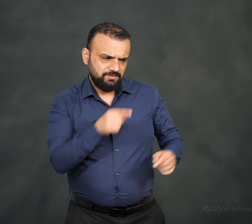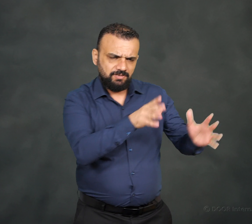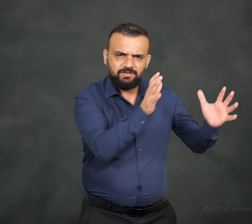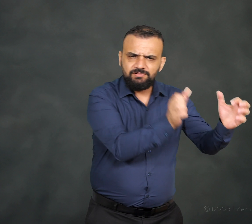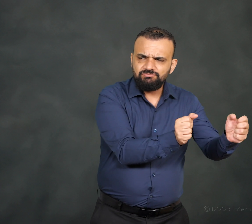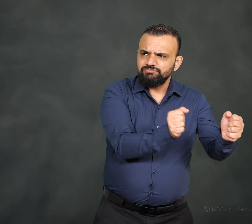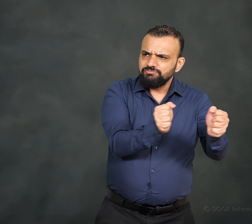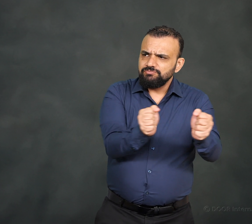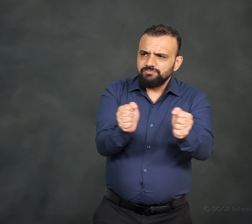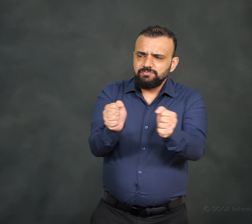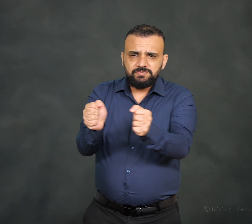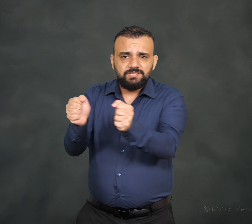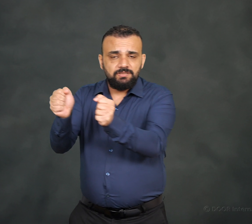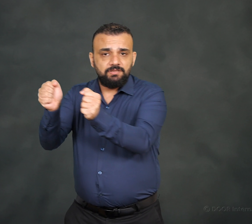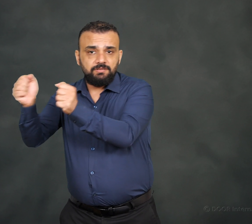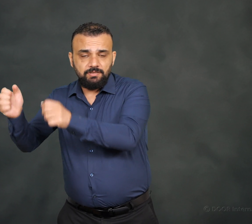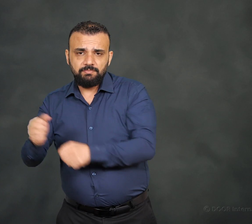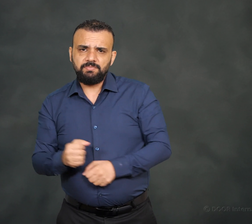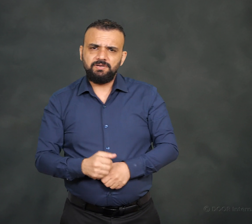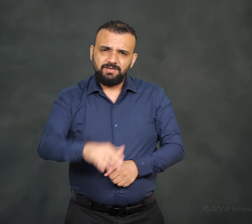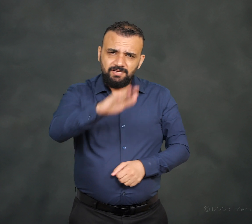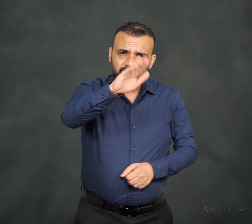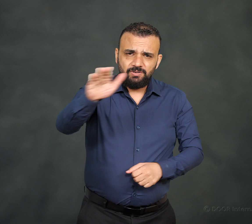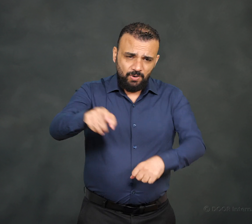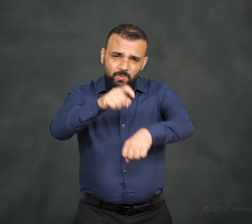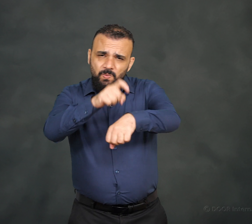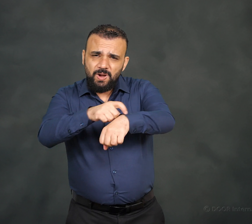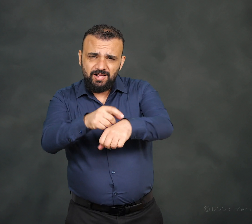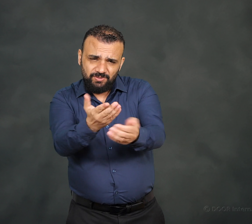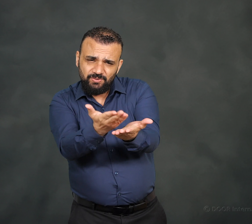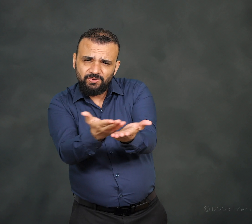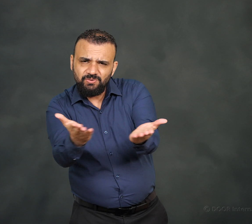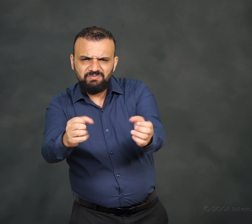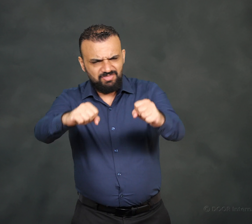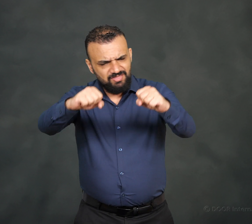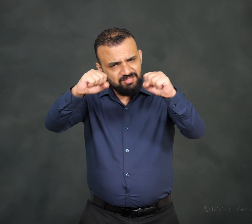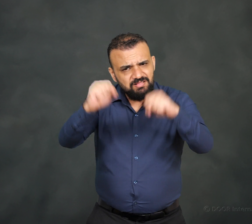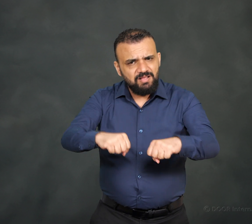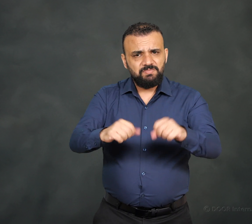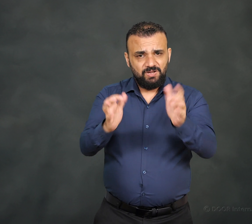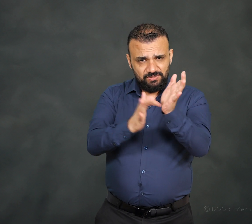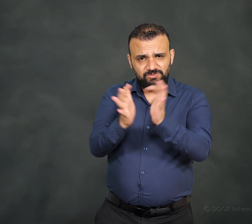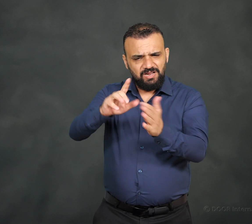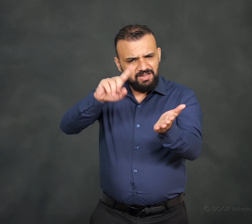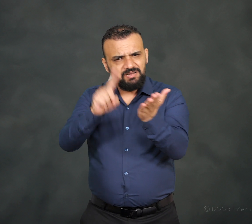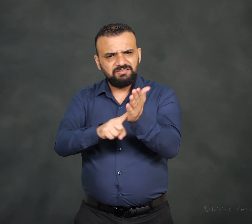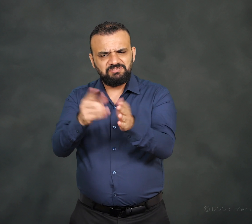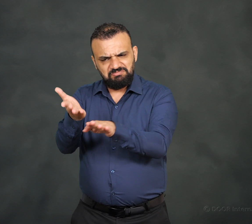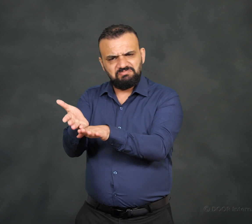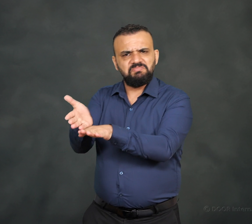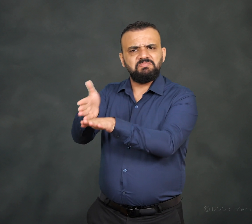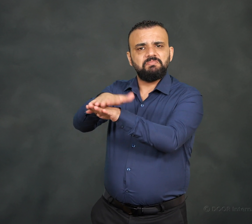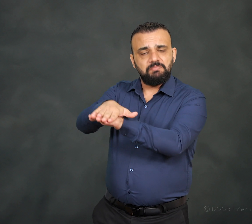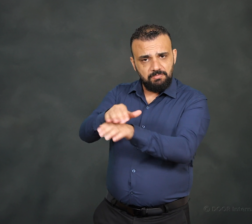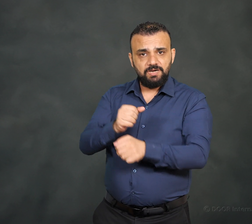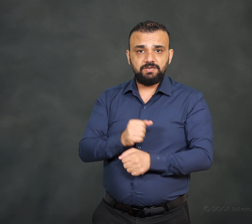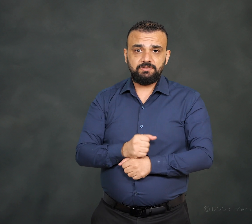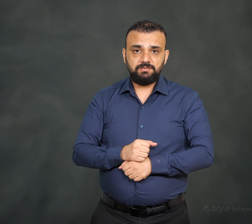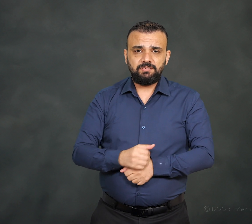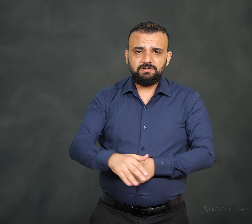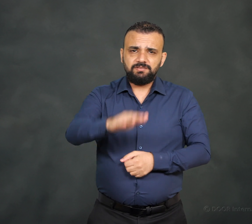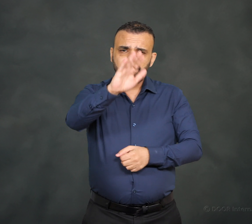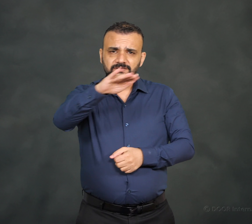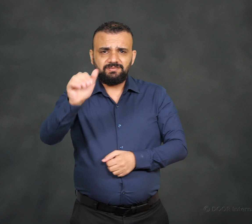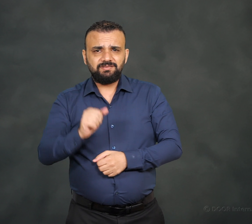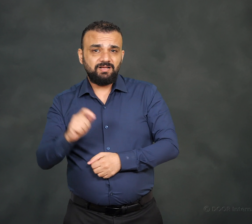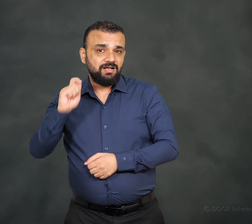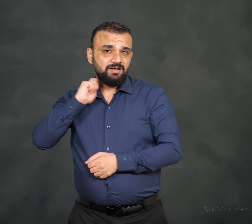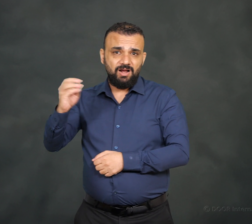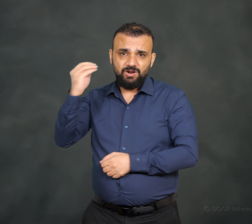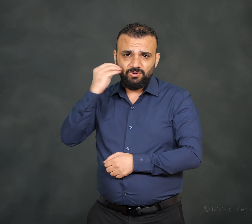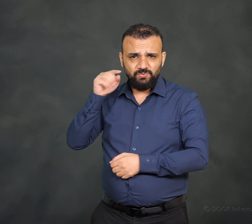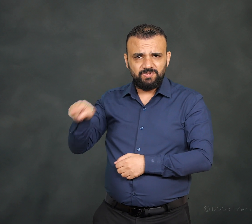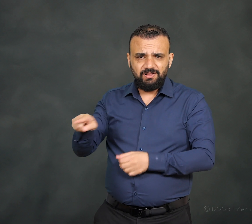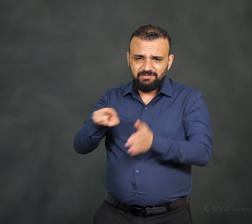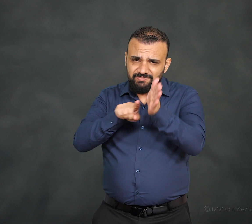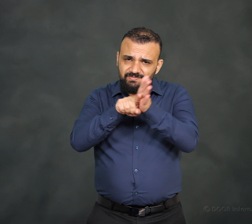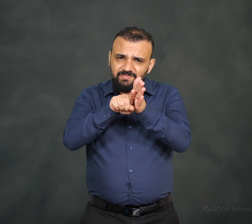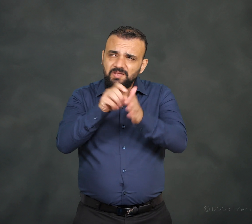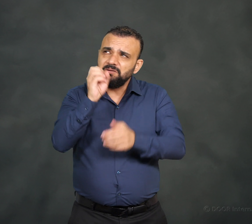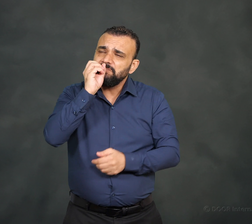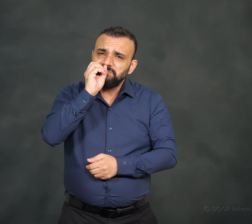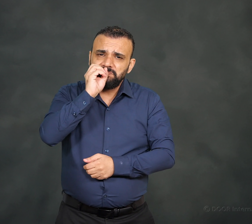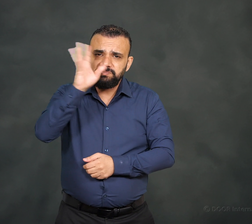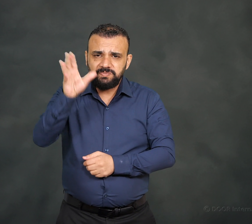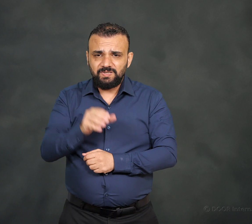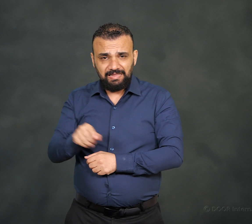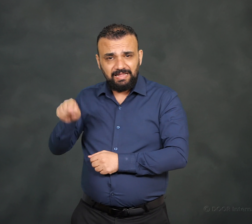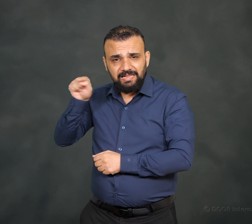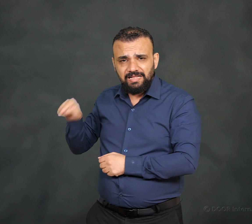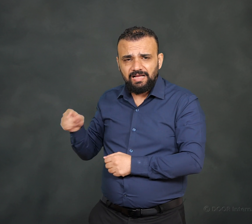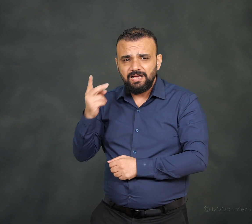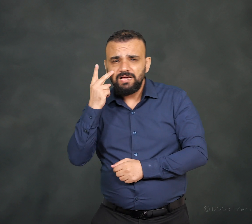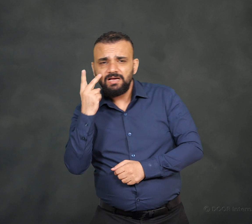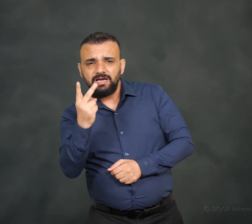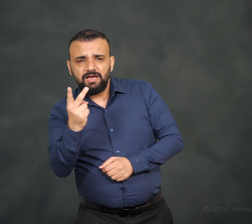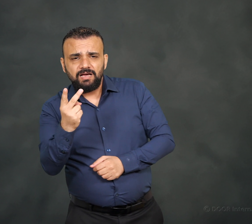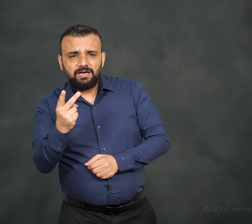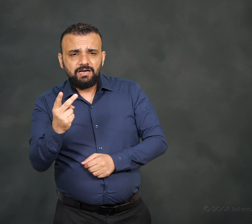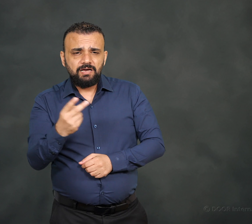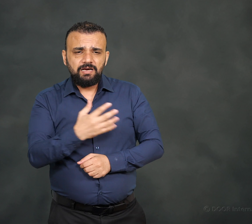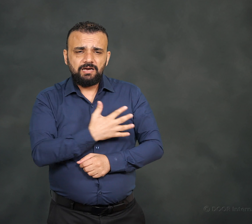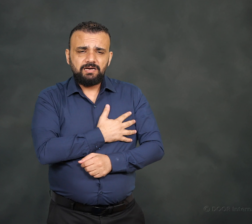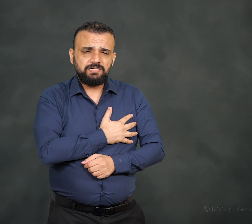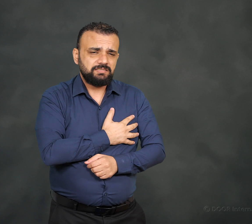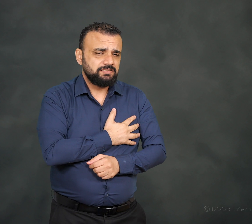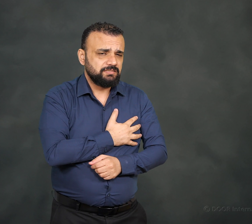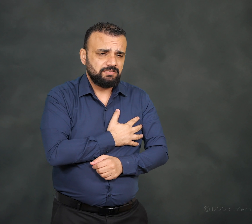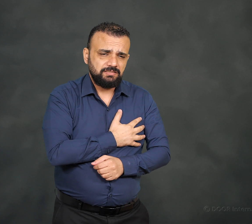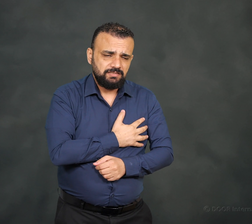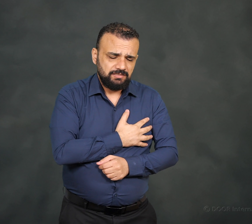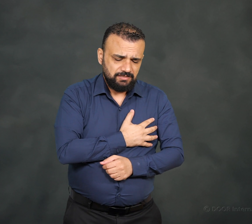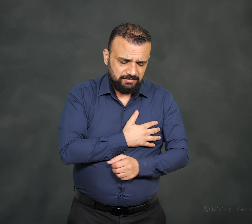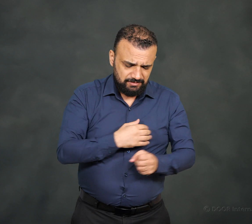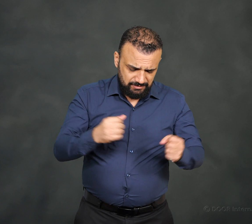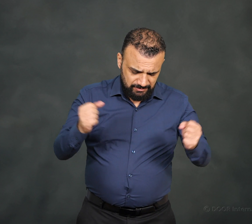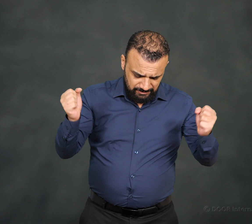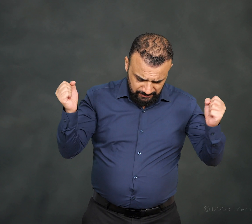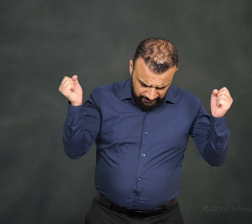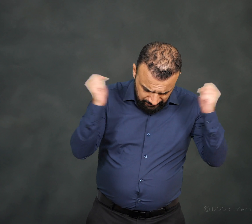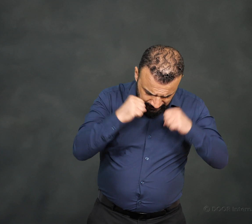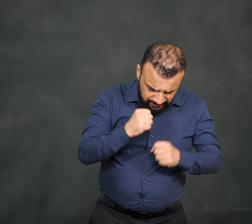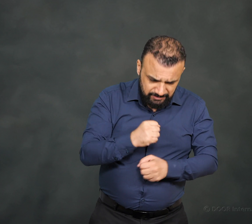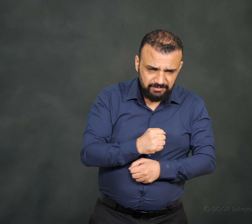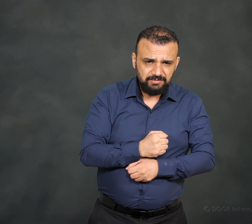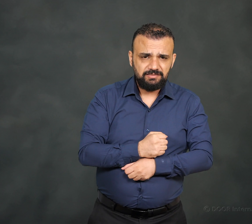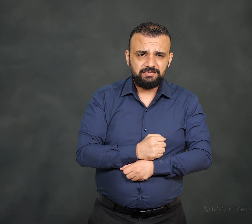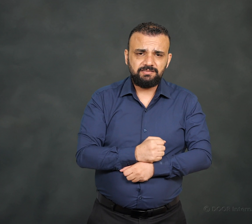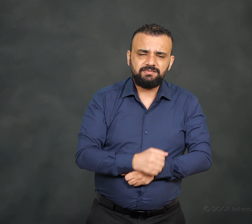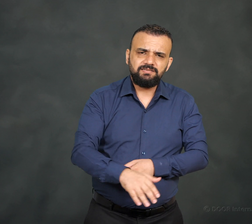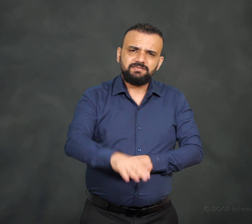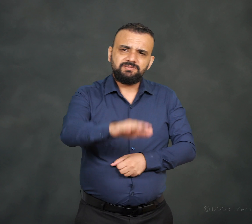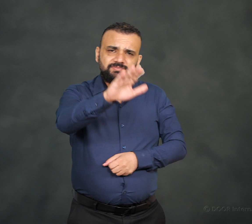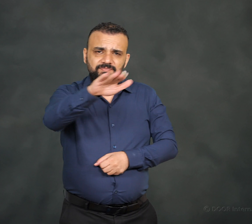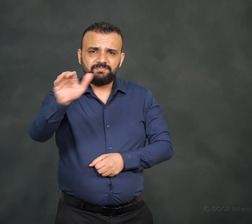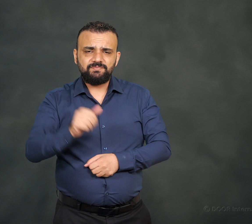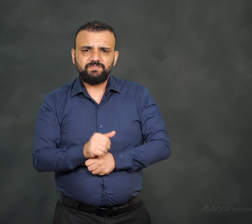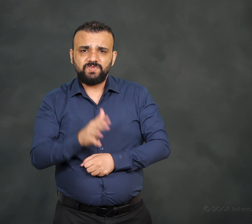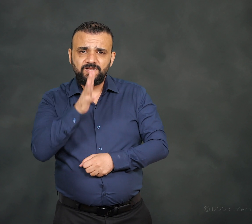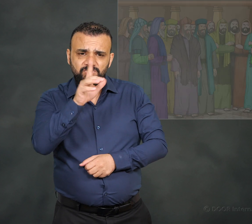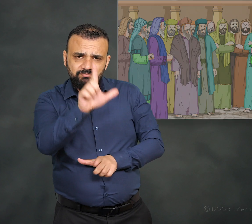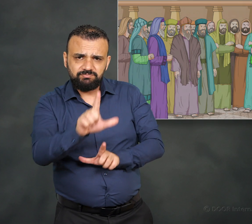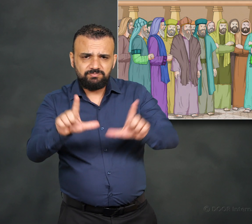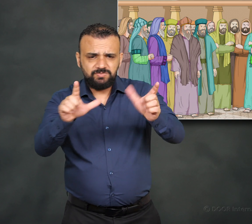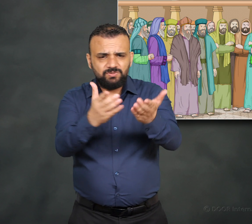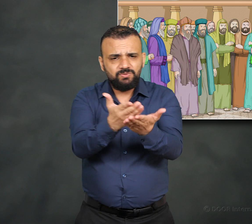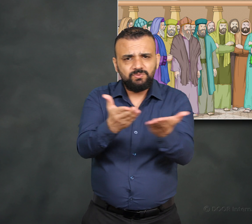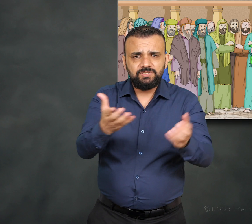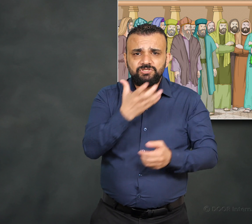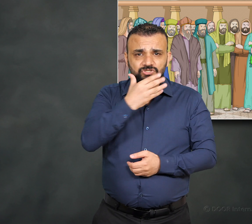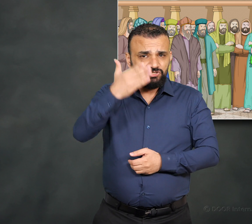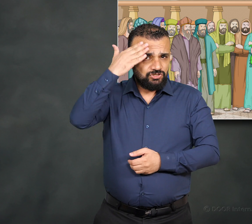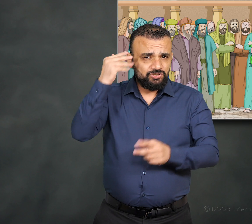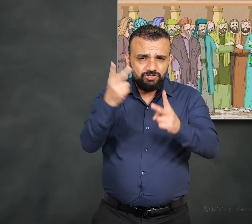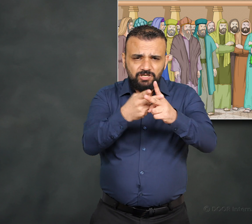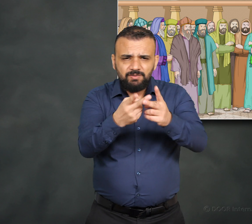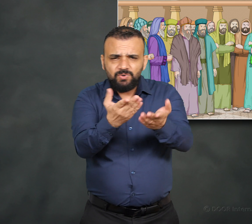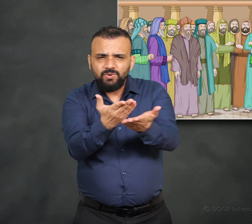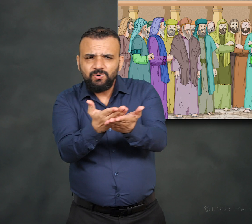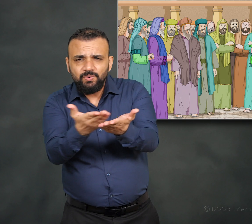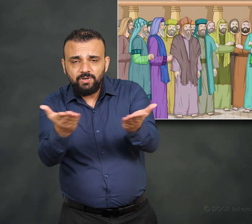And he went outside and wept bitterly. When morning came, all the chief priests and elders of the people conspired against Jesus to put Him to death. They bound Him, led Him away, and handed Him over to Pilate the governor.